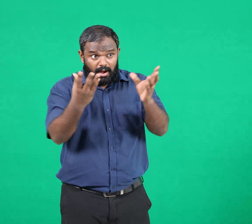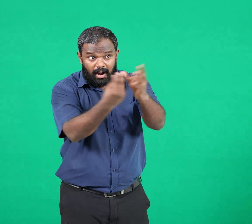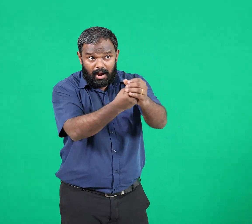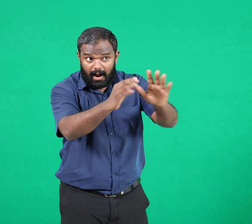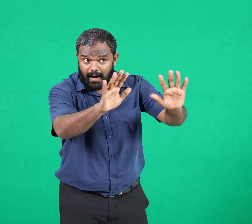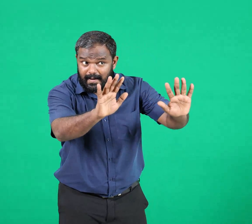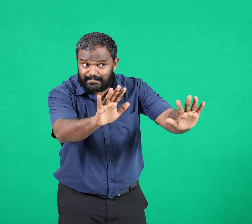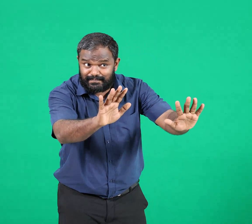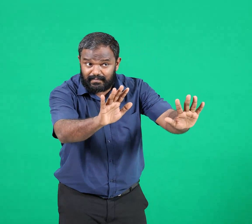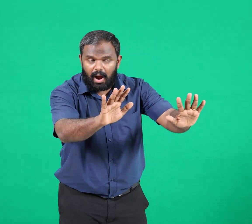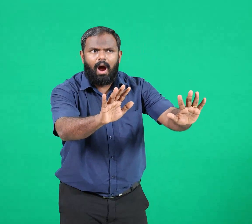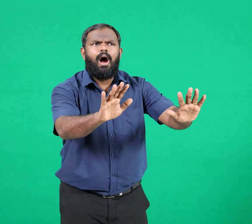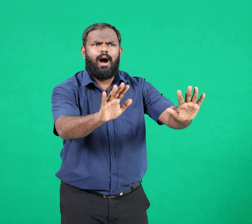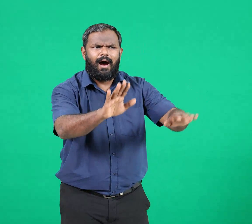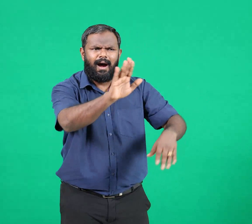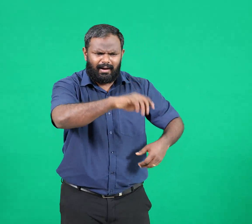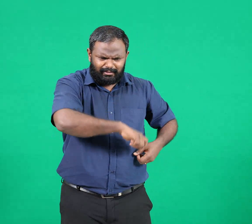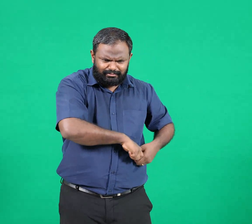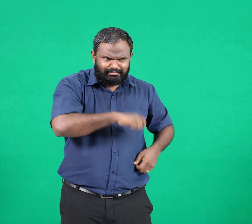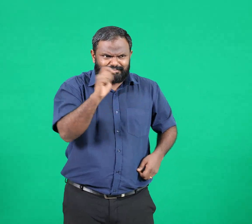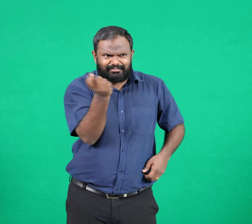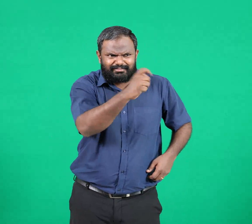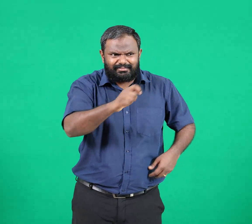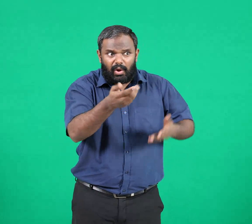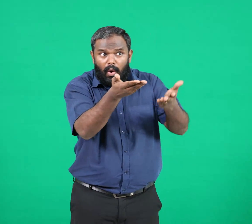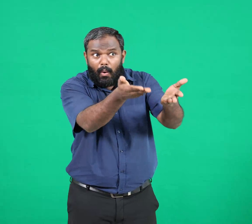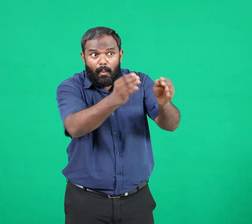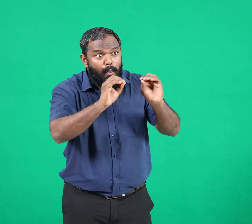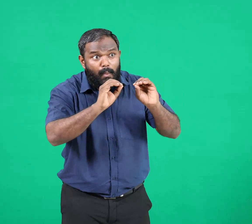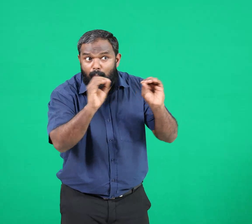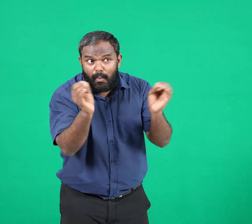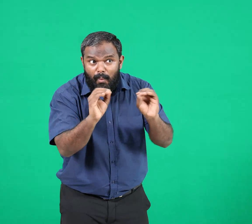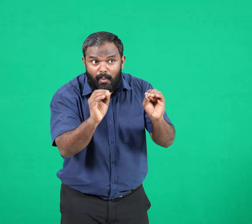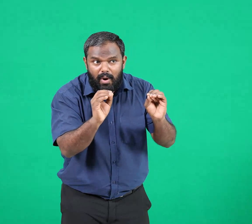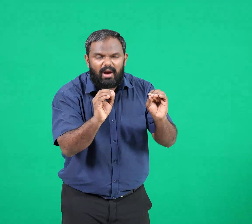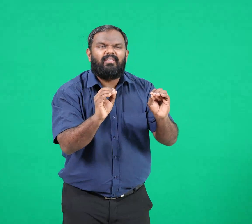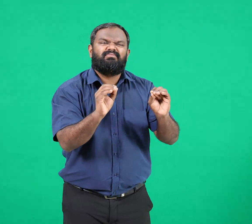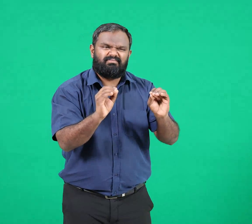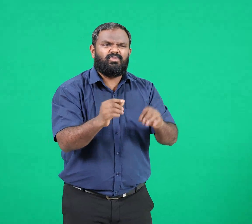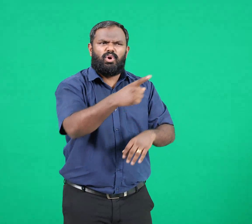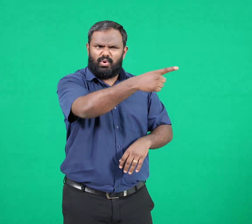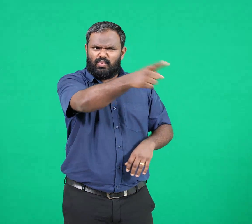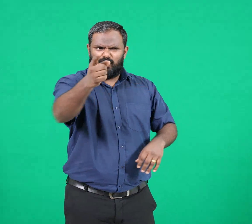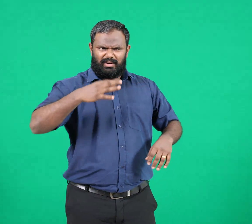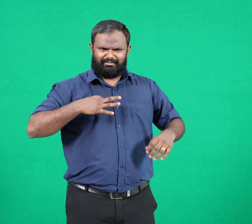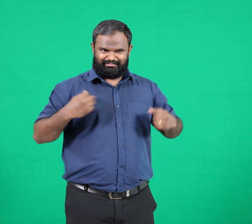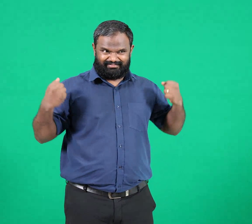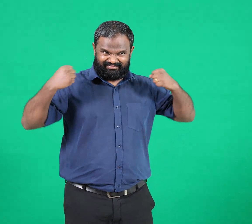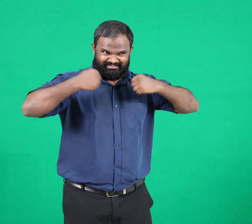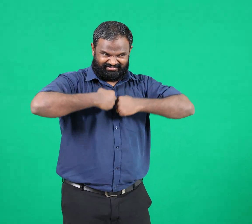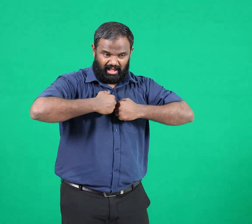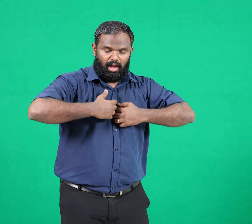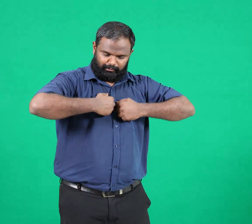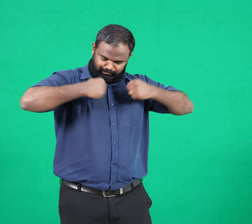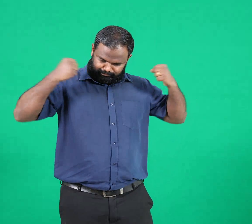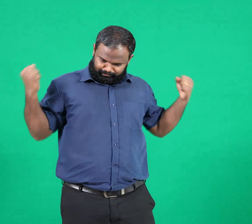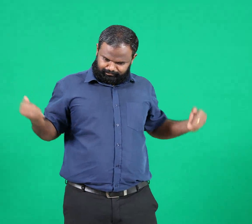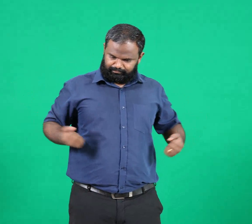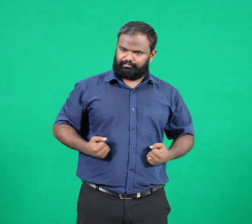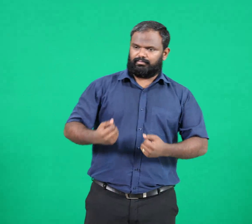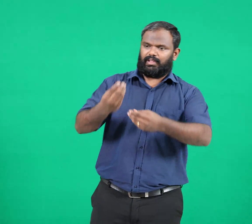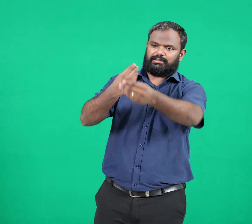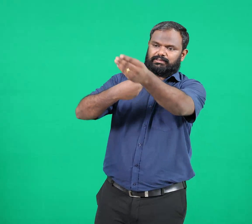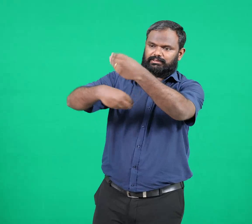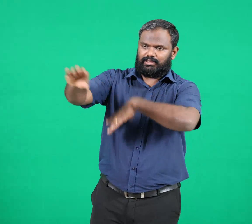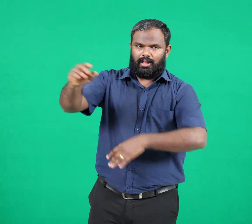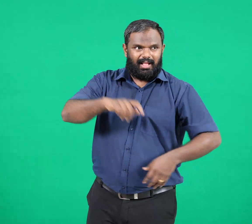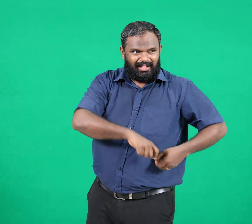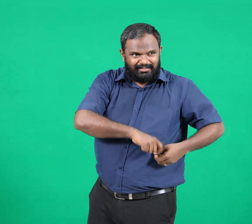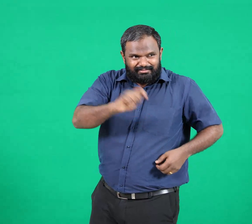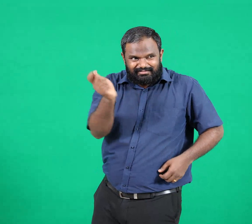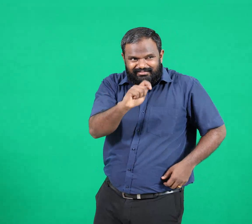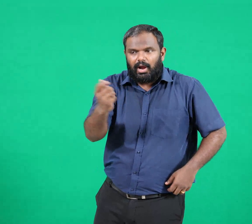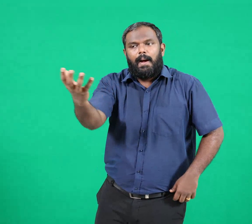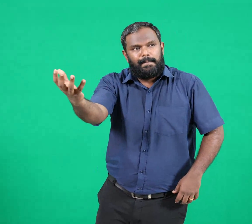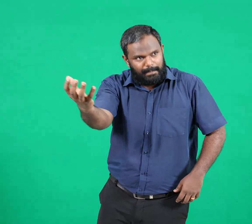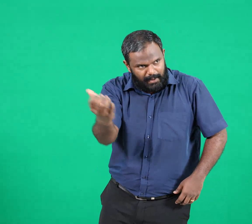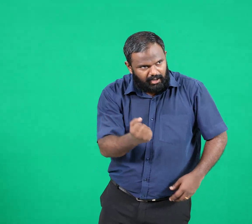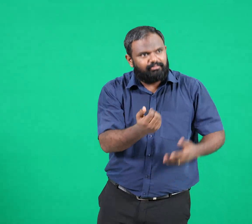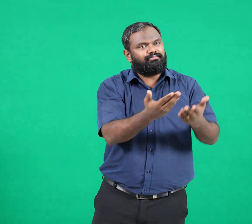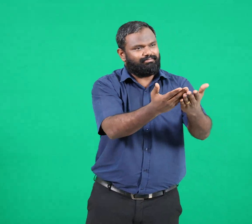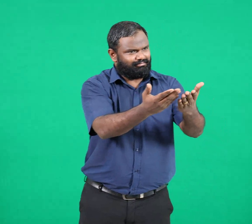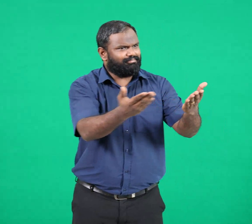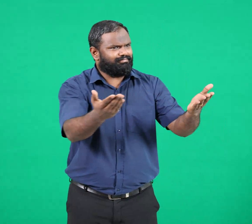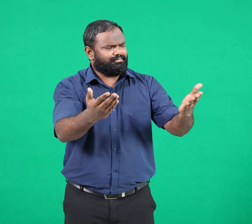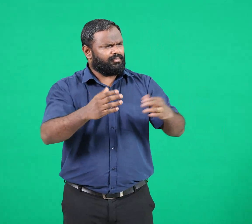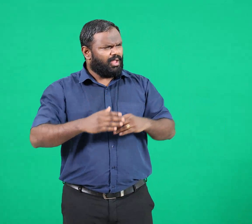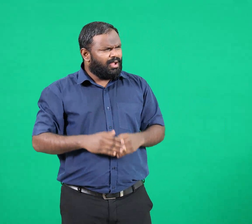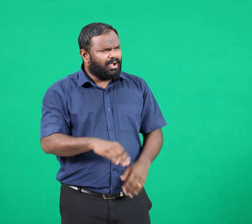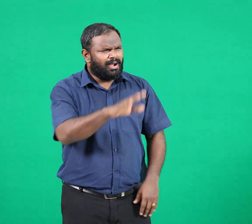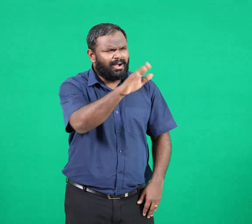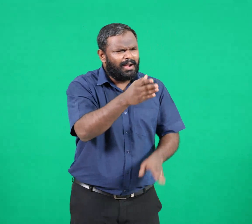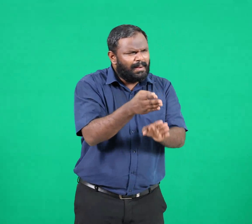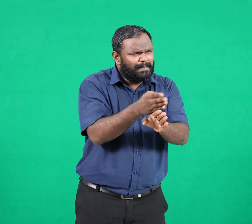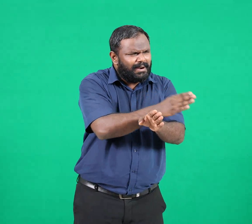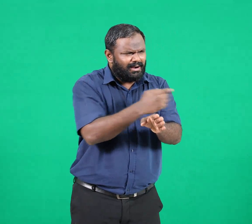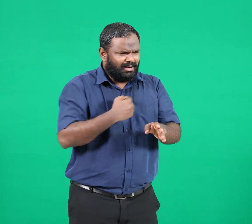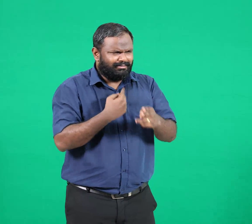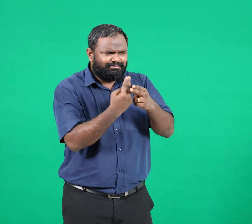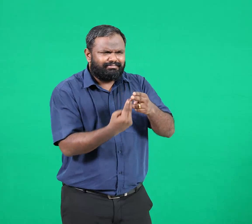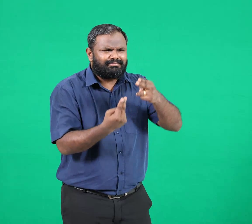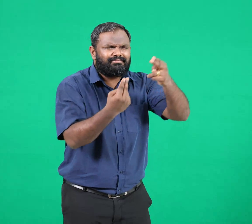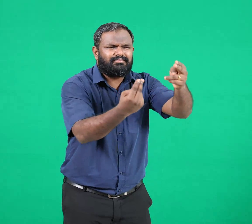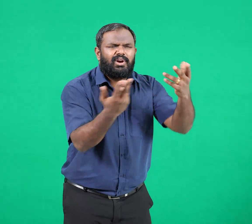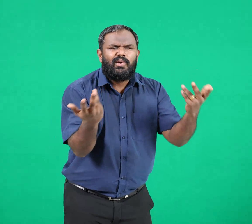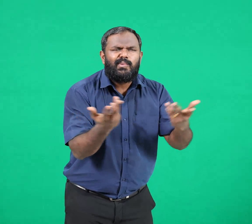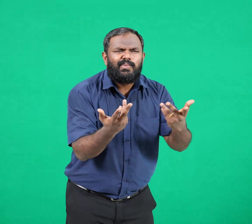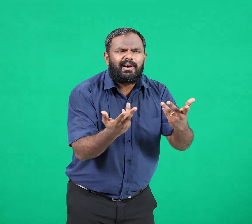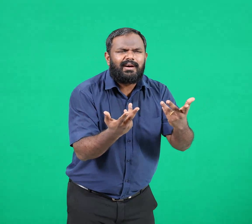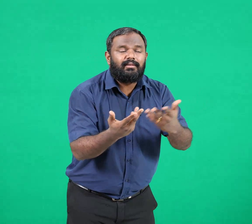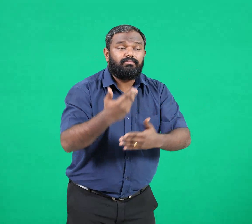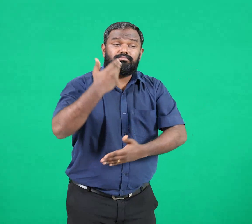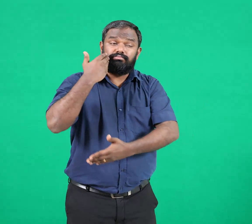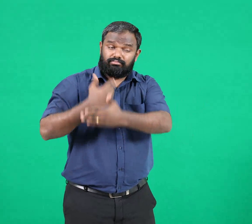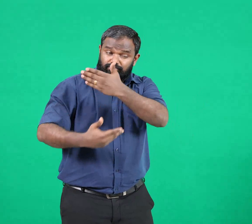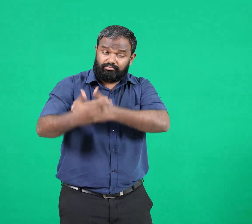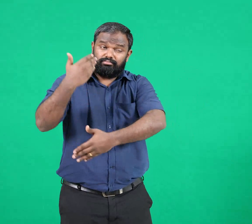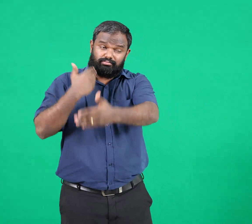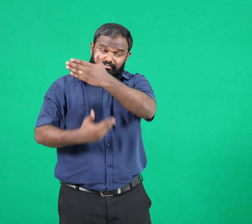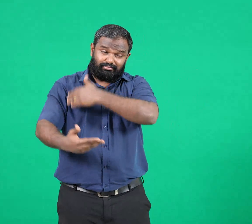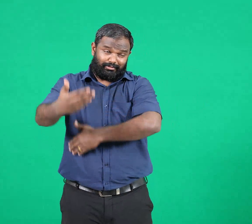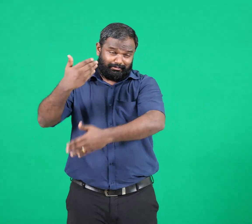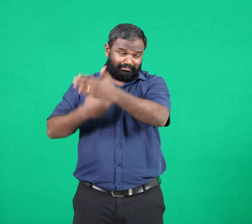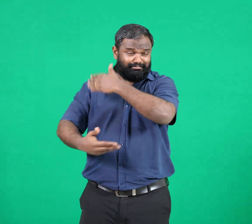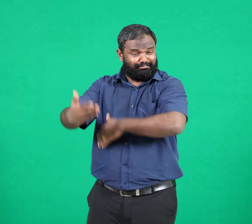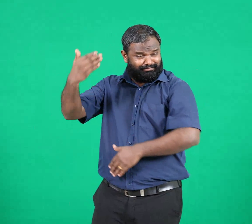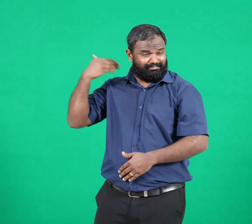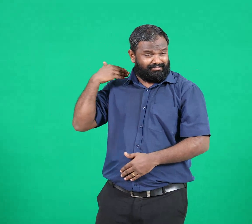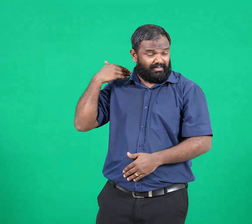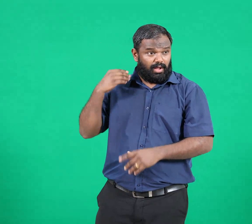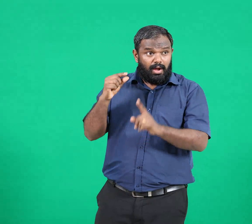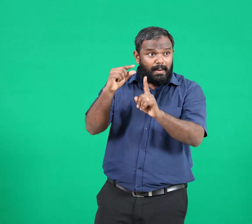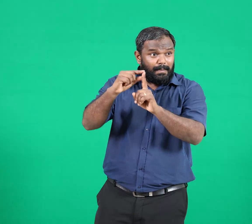and the one without a sword should sell his cloak and buy one.